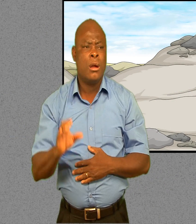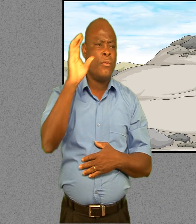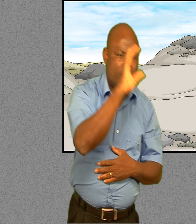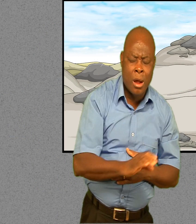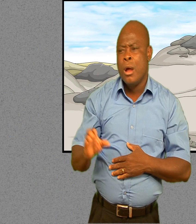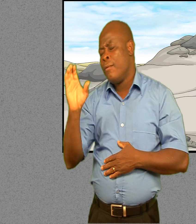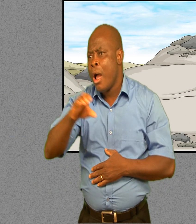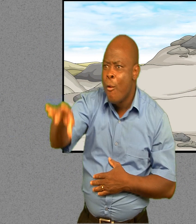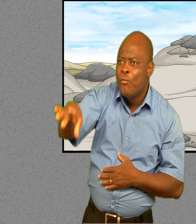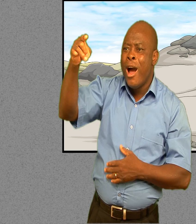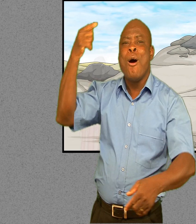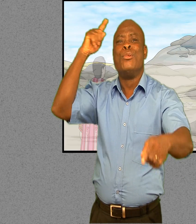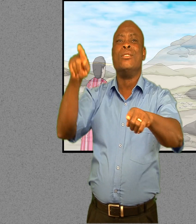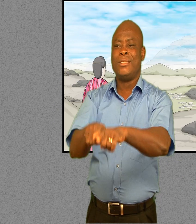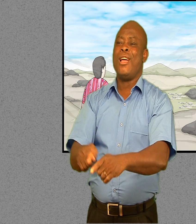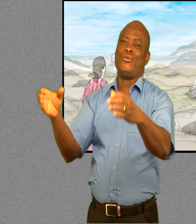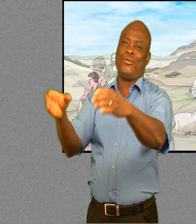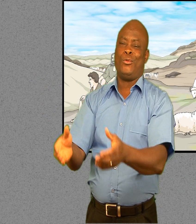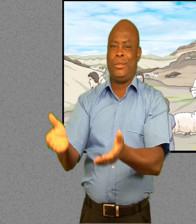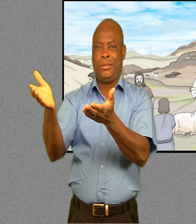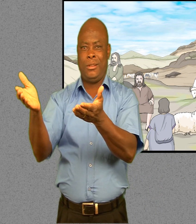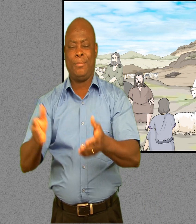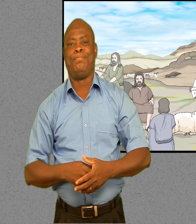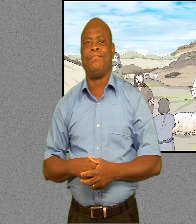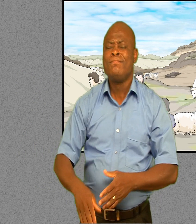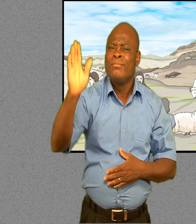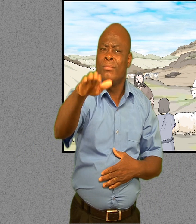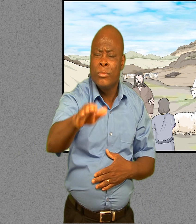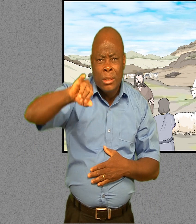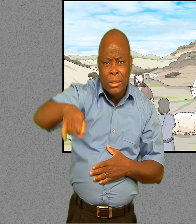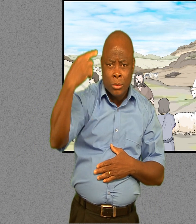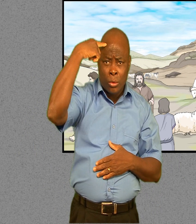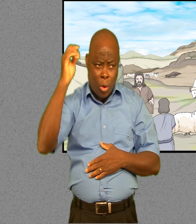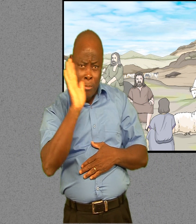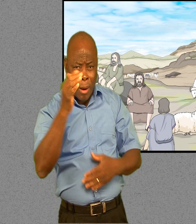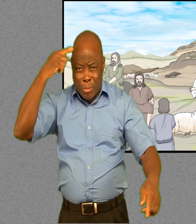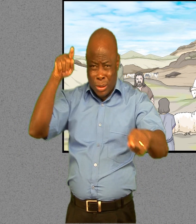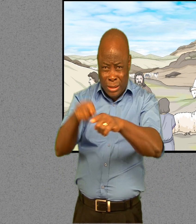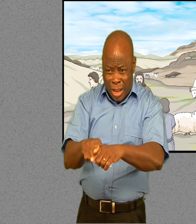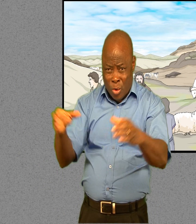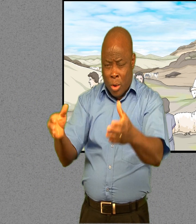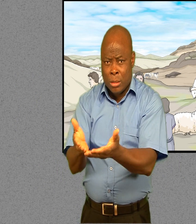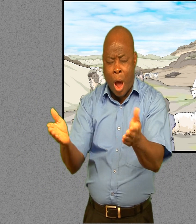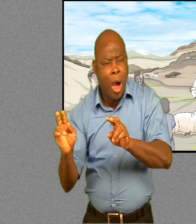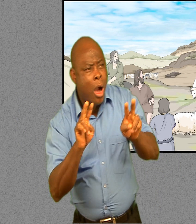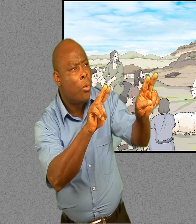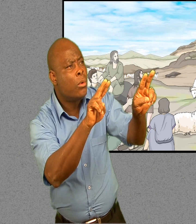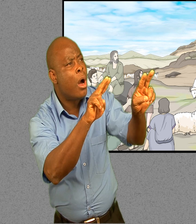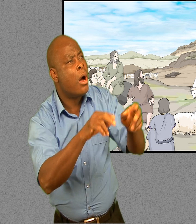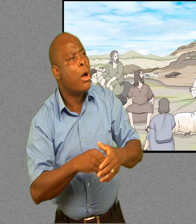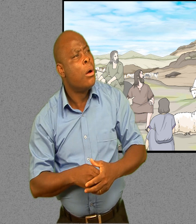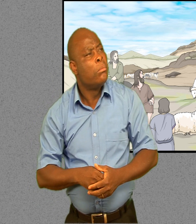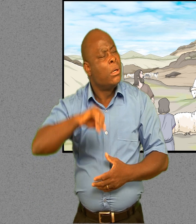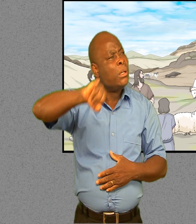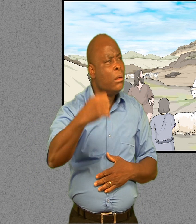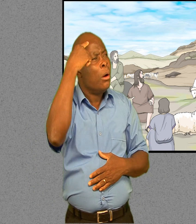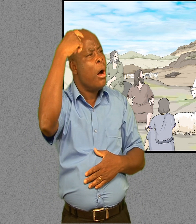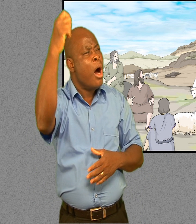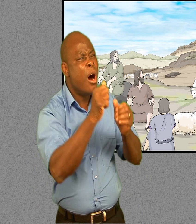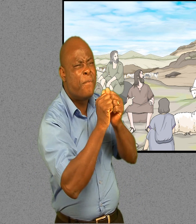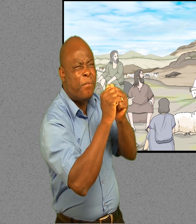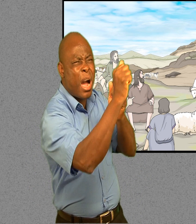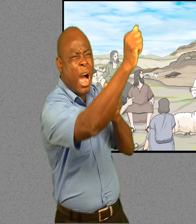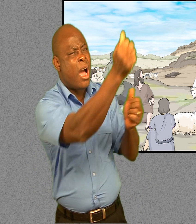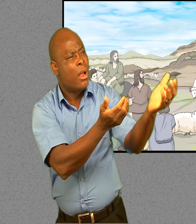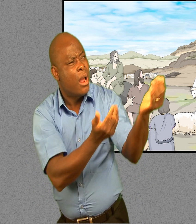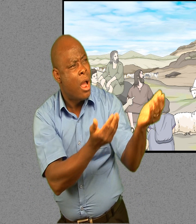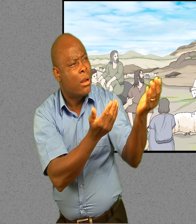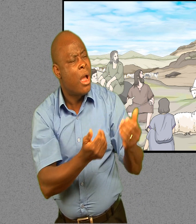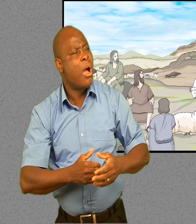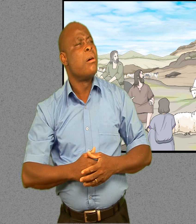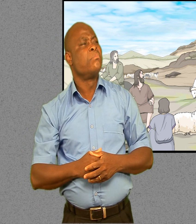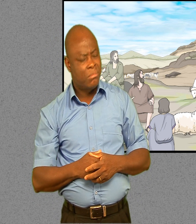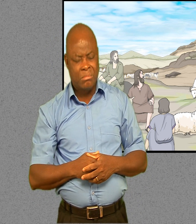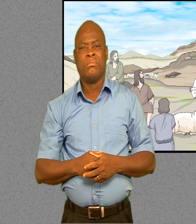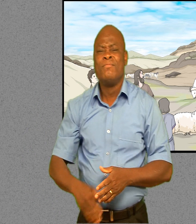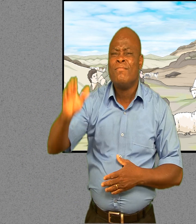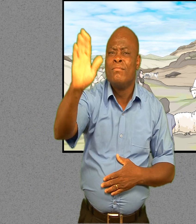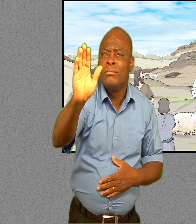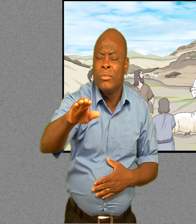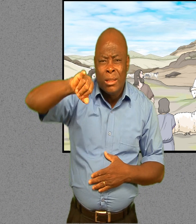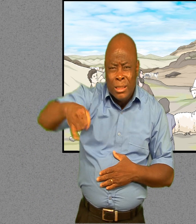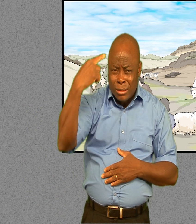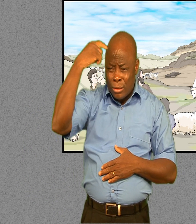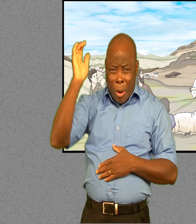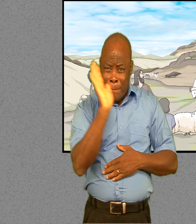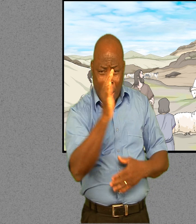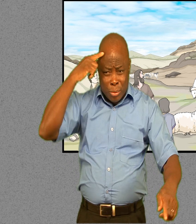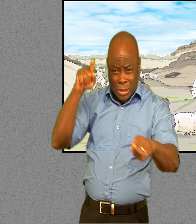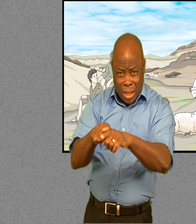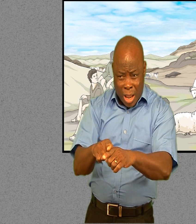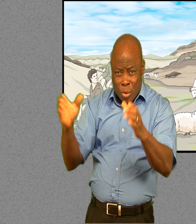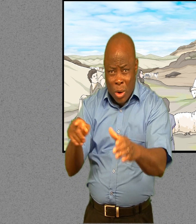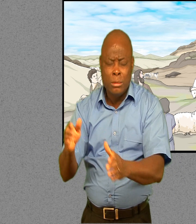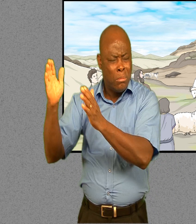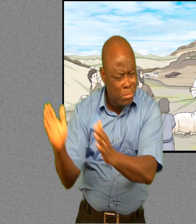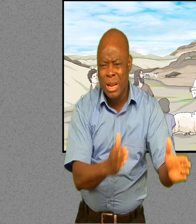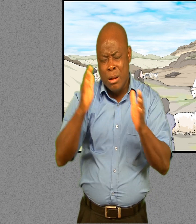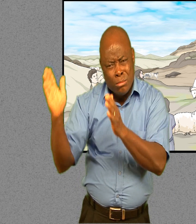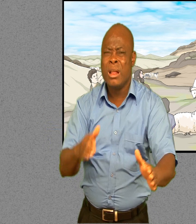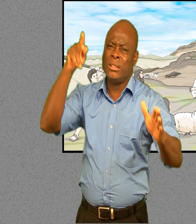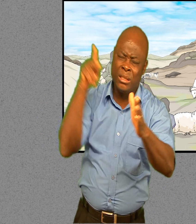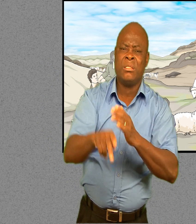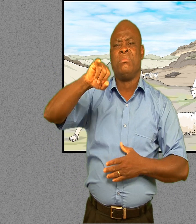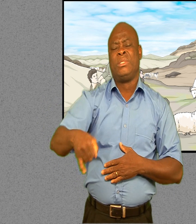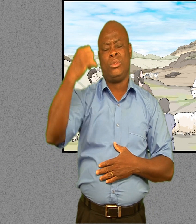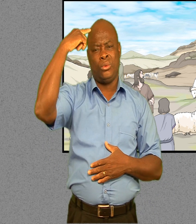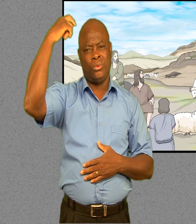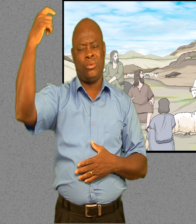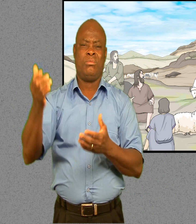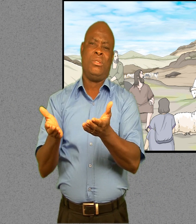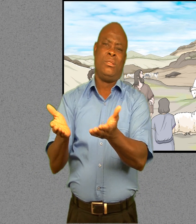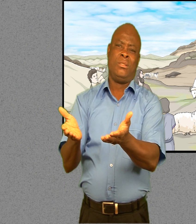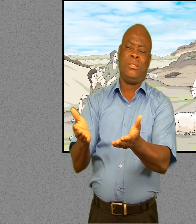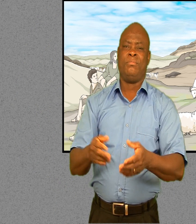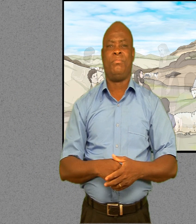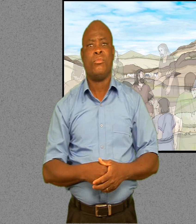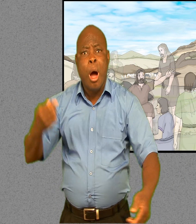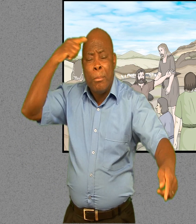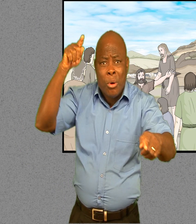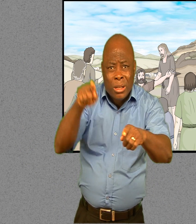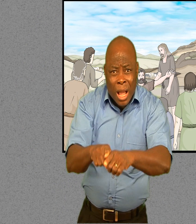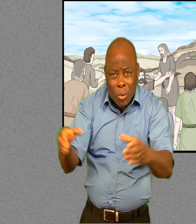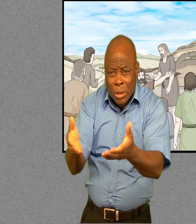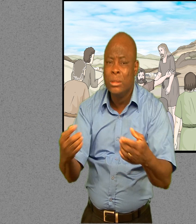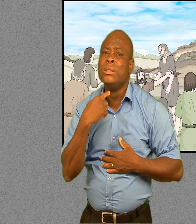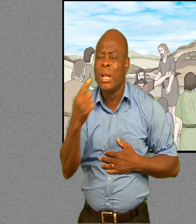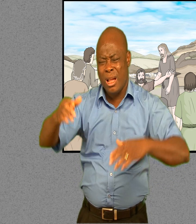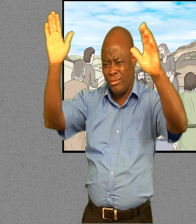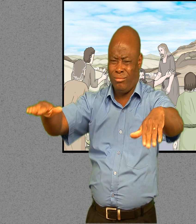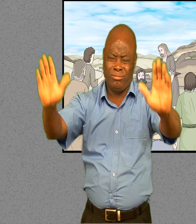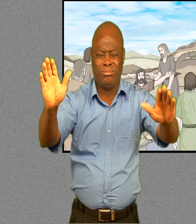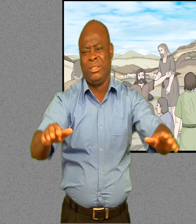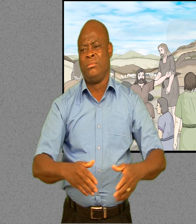Now Joseph’s brothers saw him in the distance, and before he arrived, they plotted to kill him.